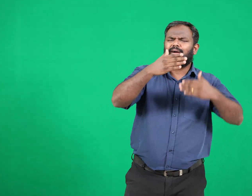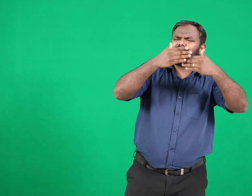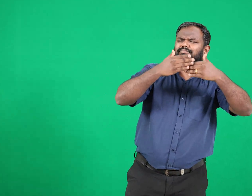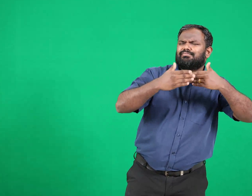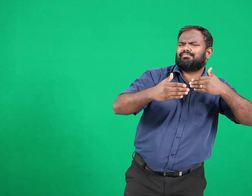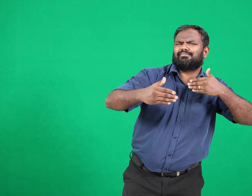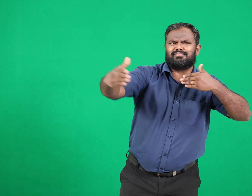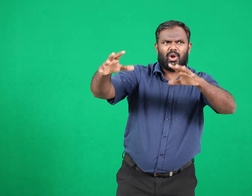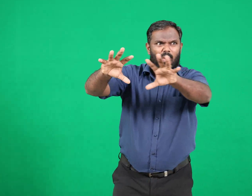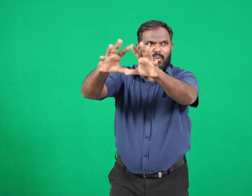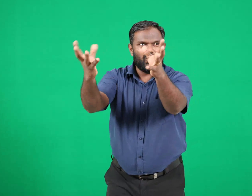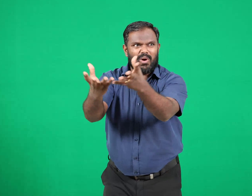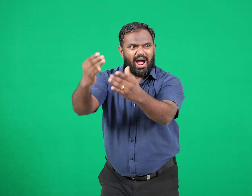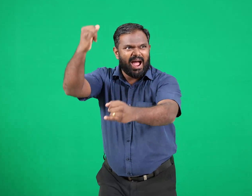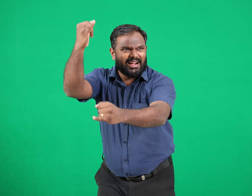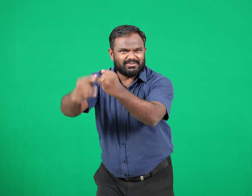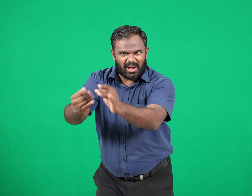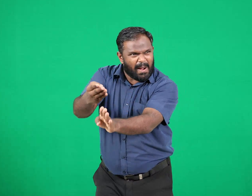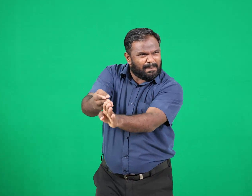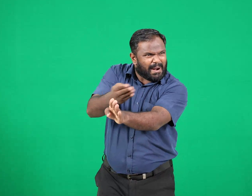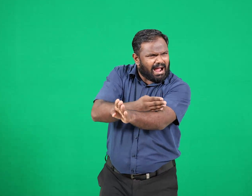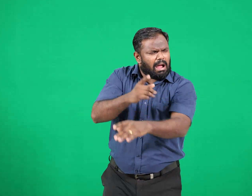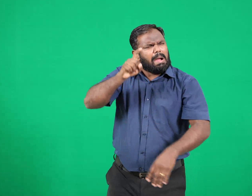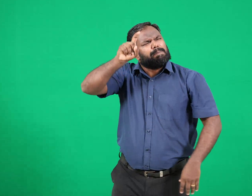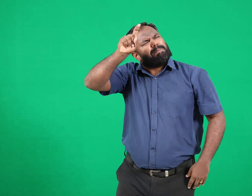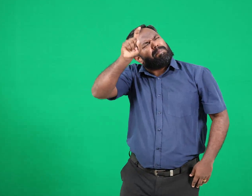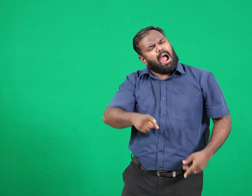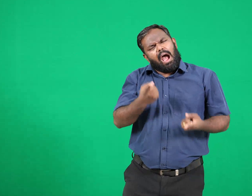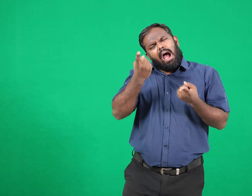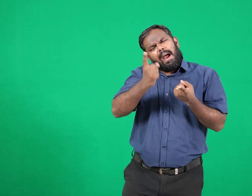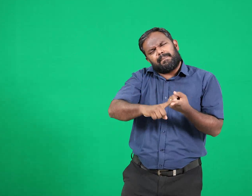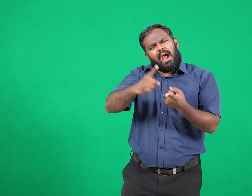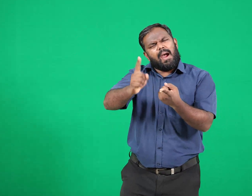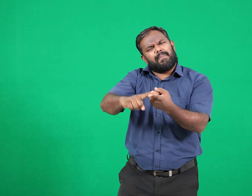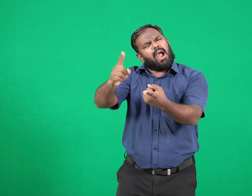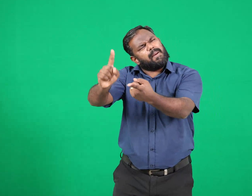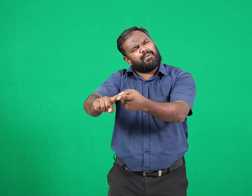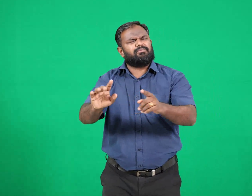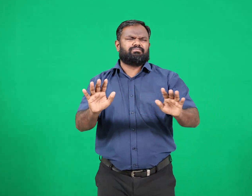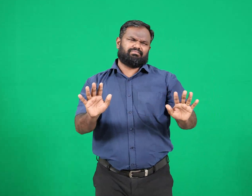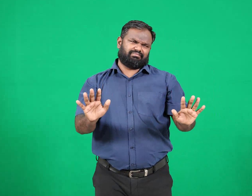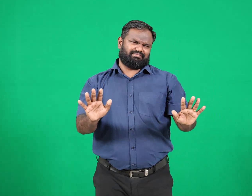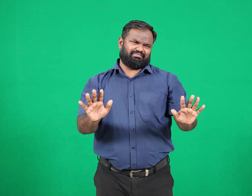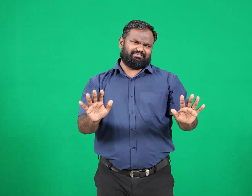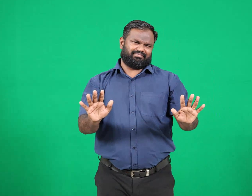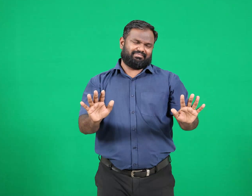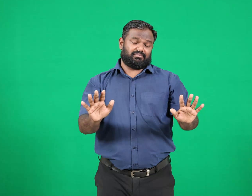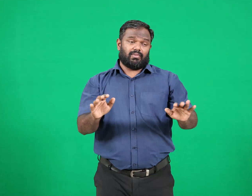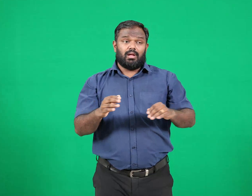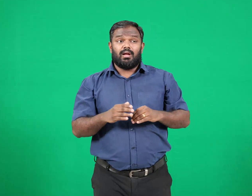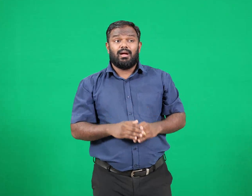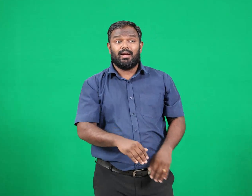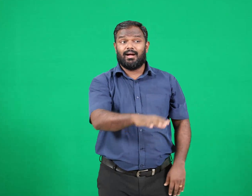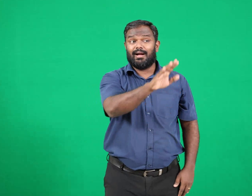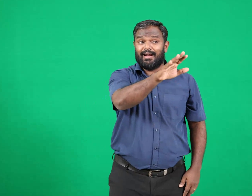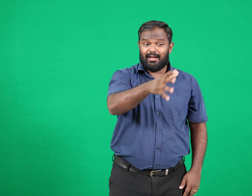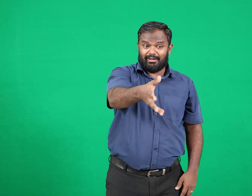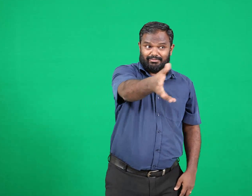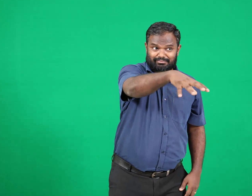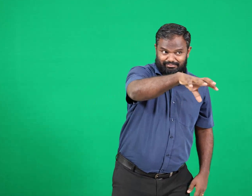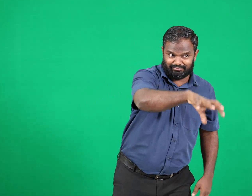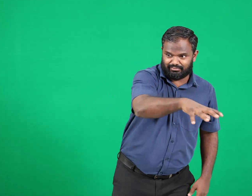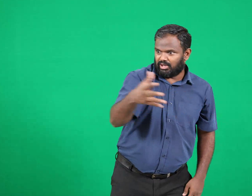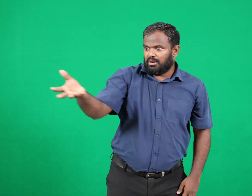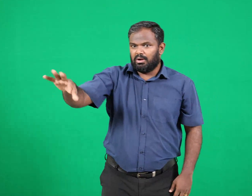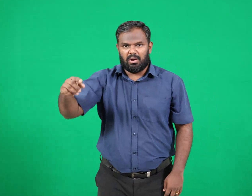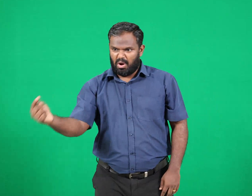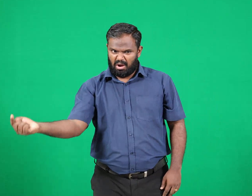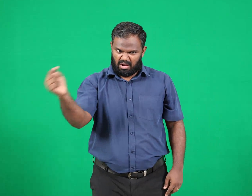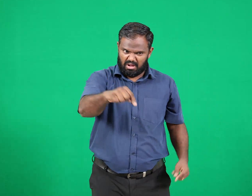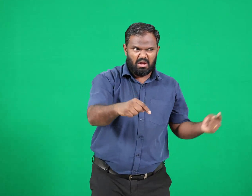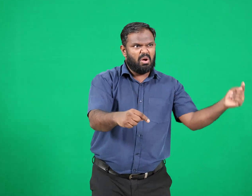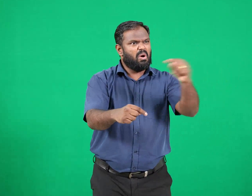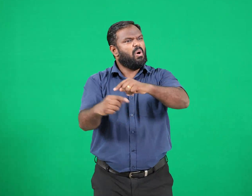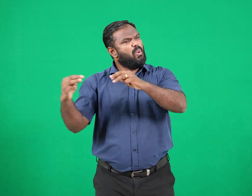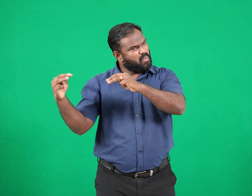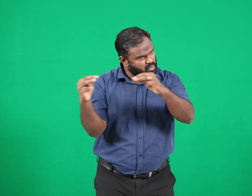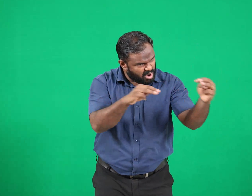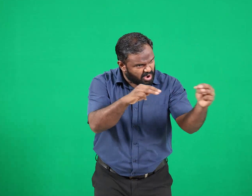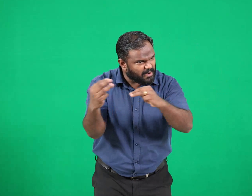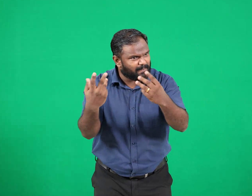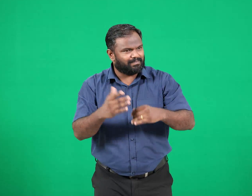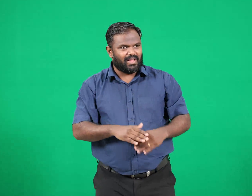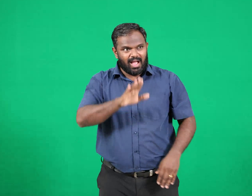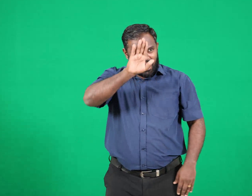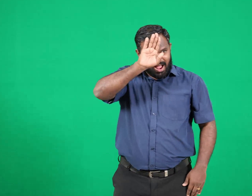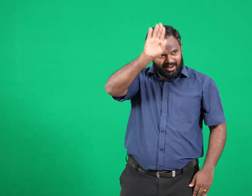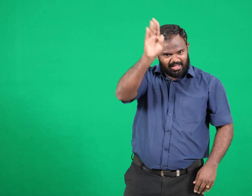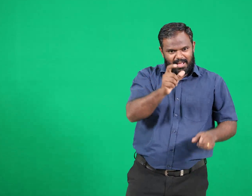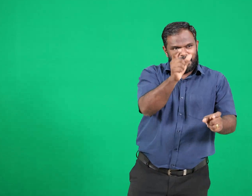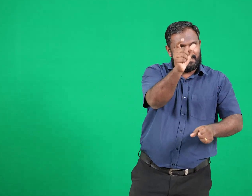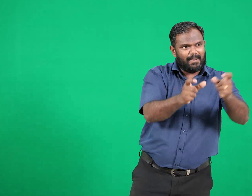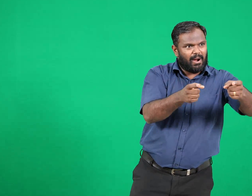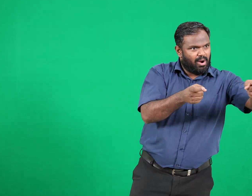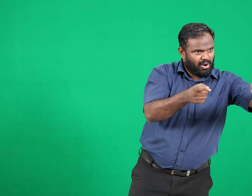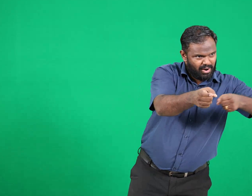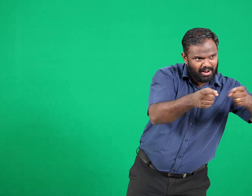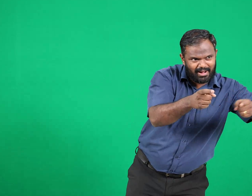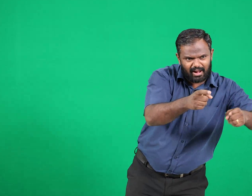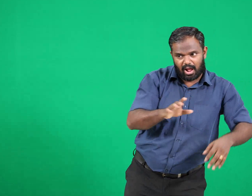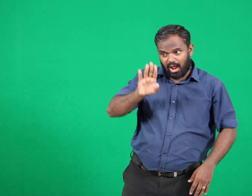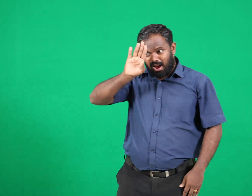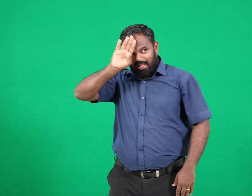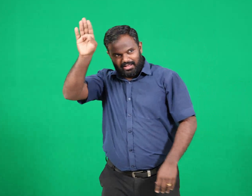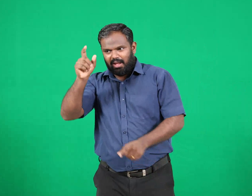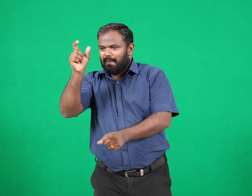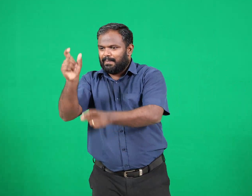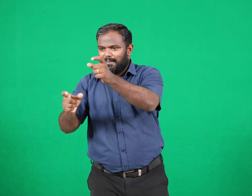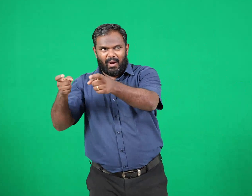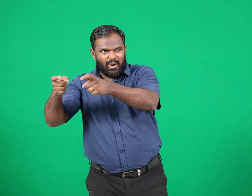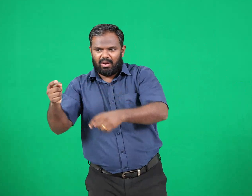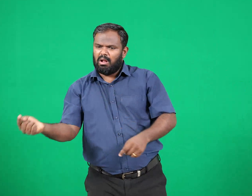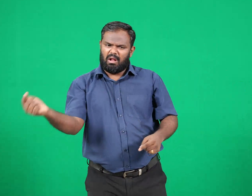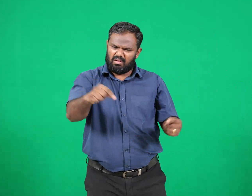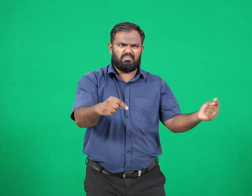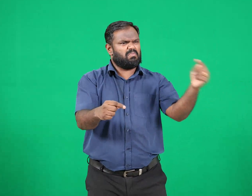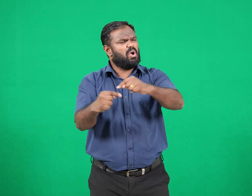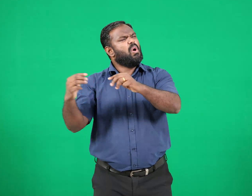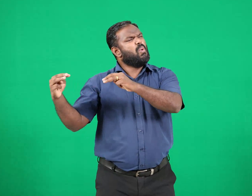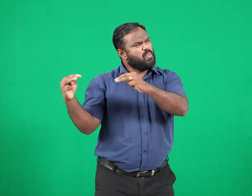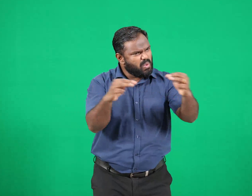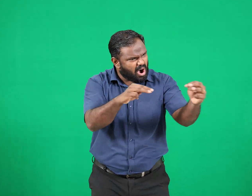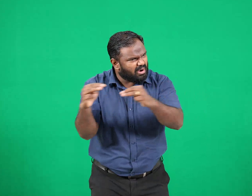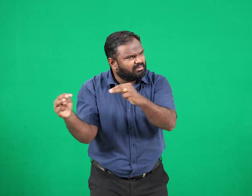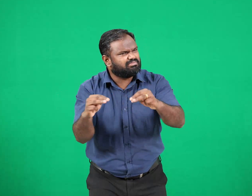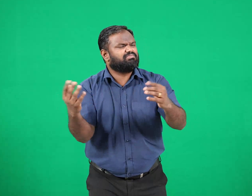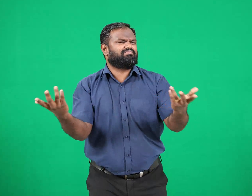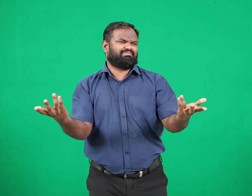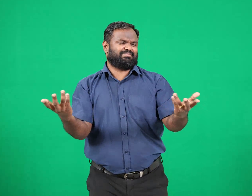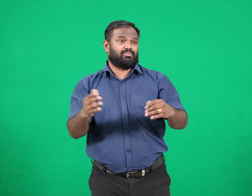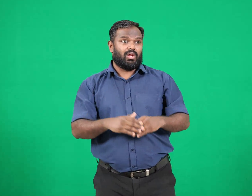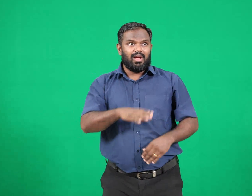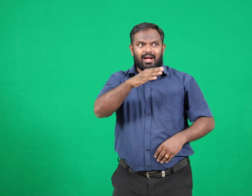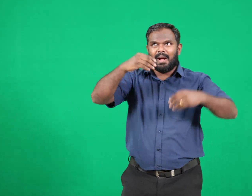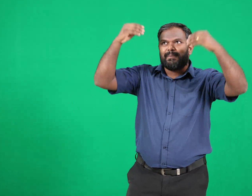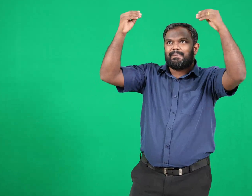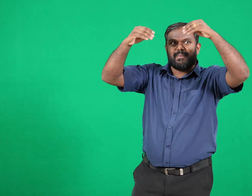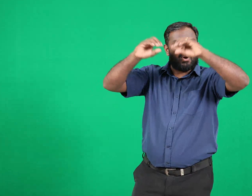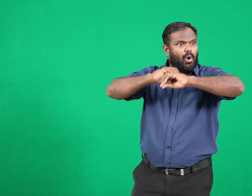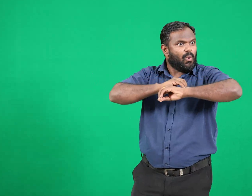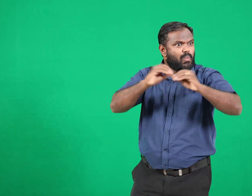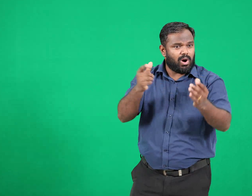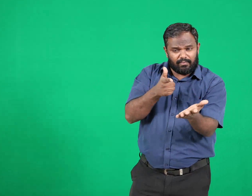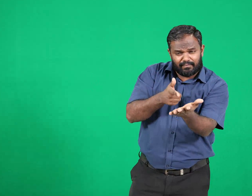These things must happen, but the end is still to come.